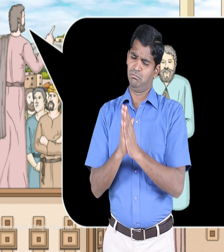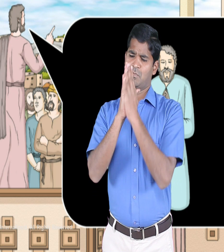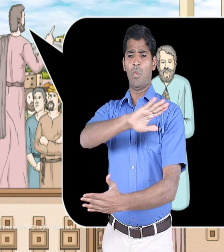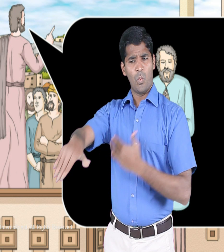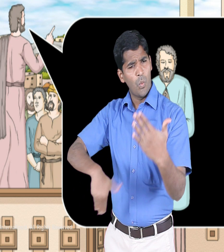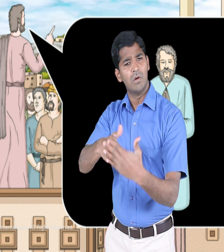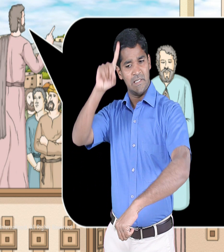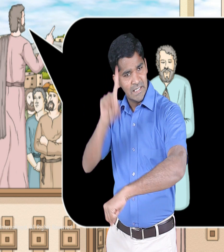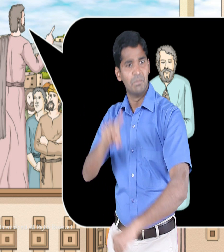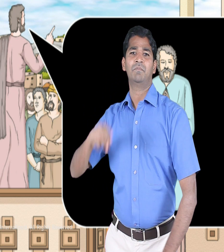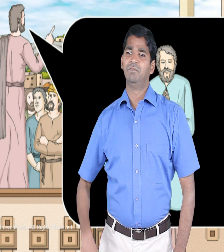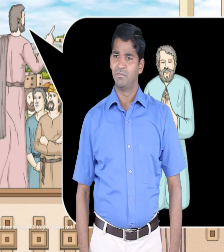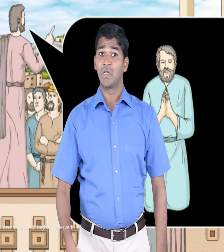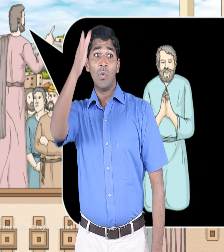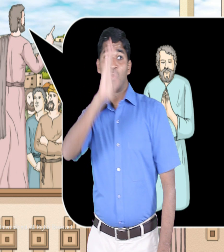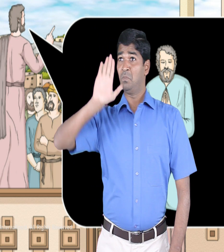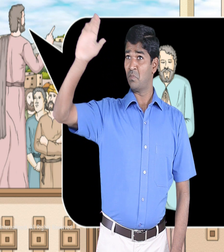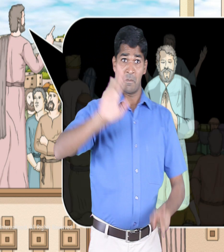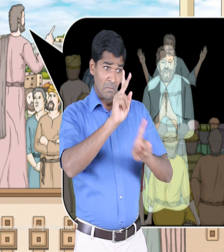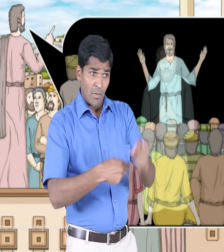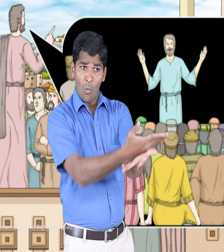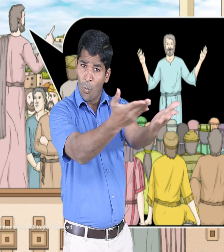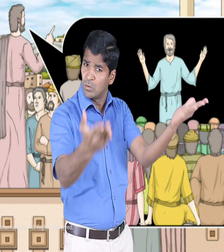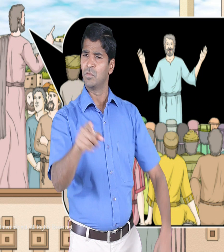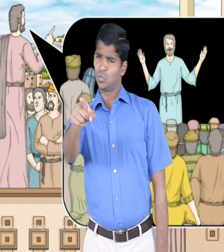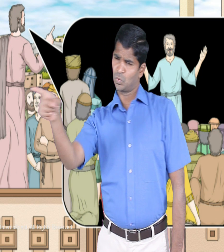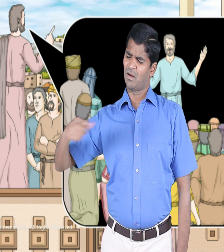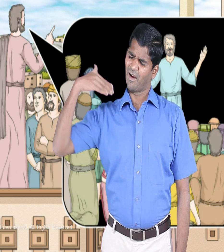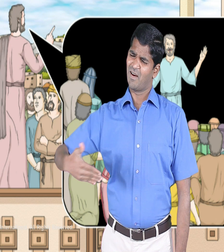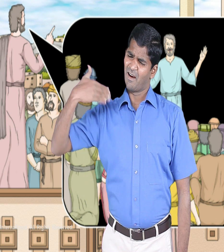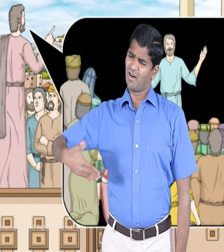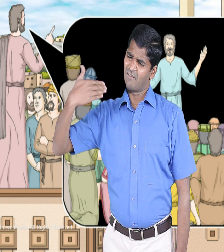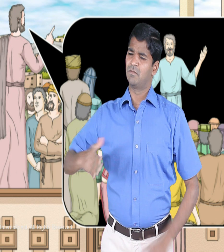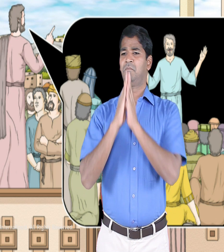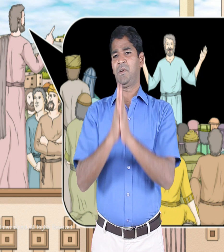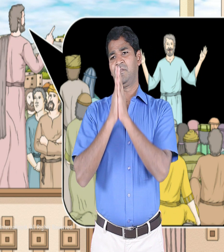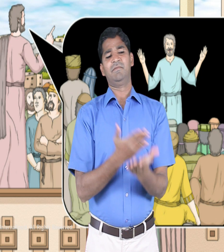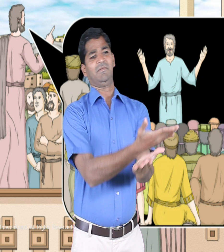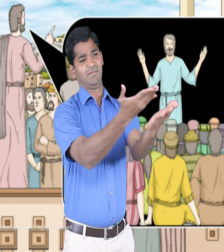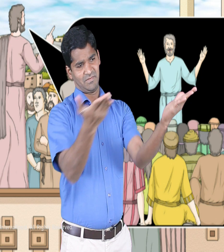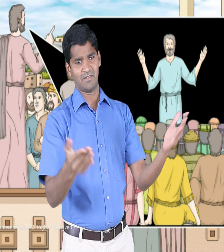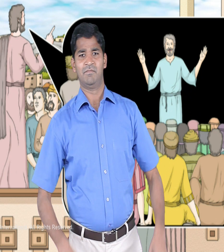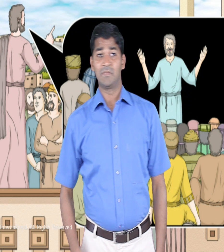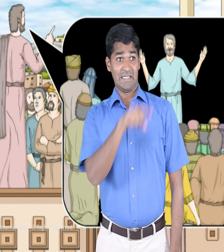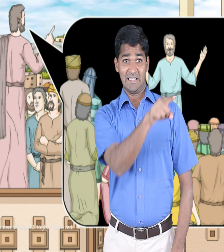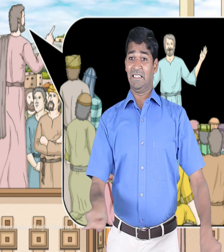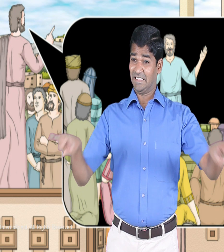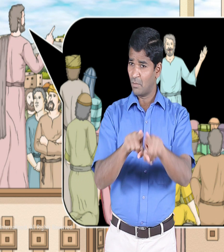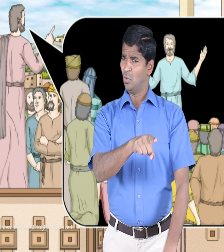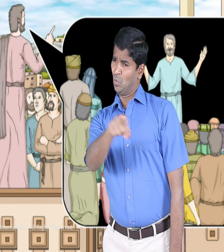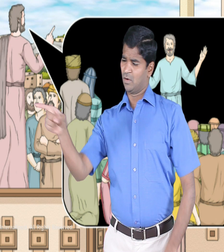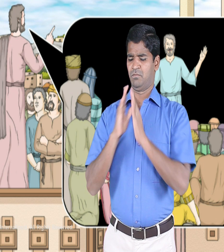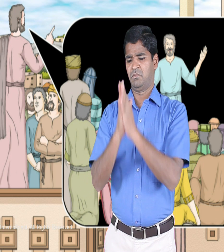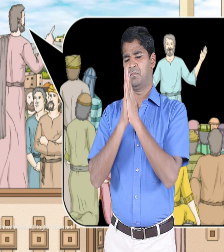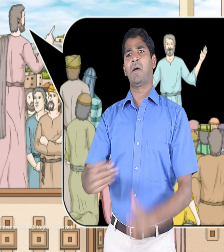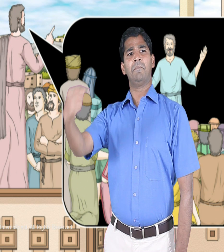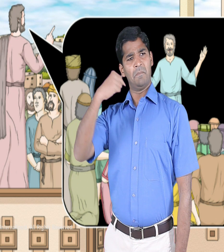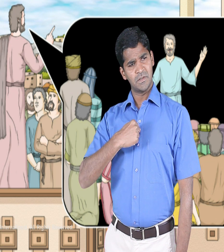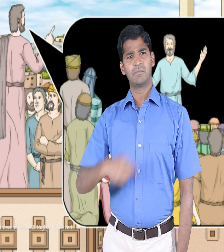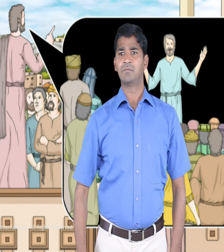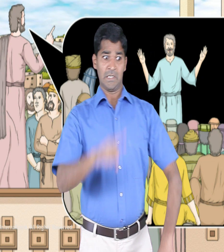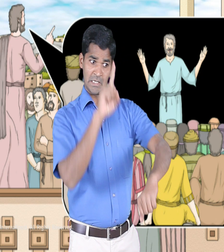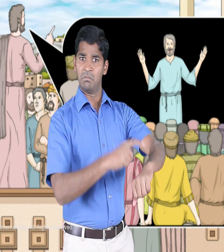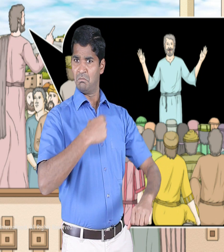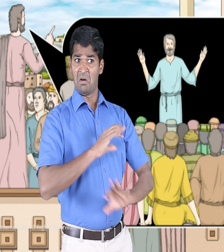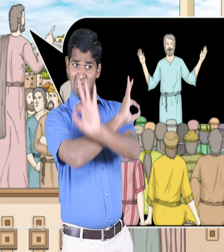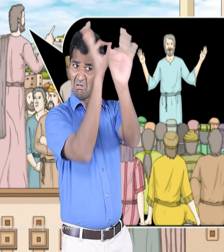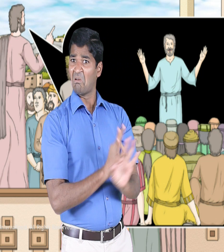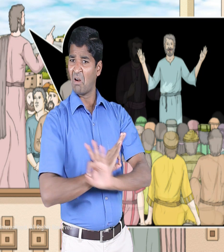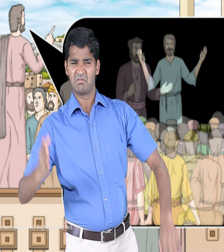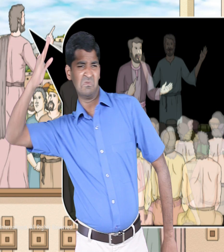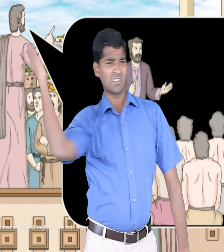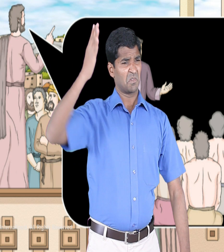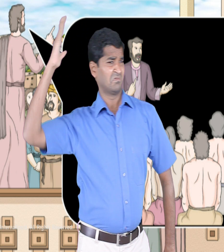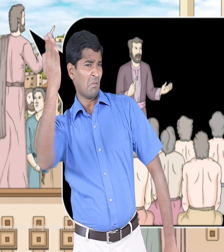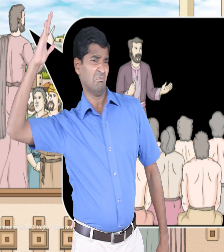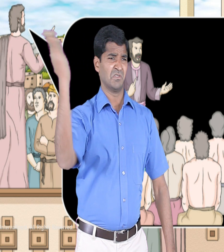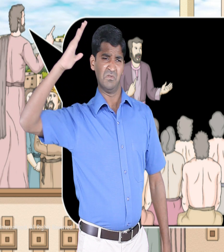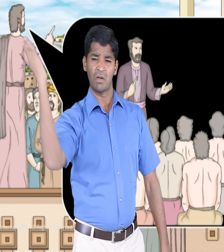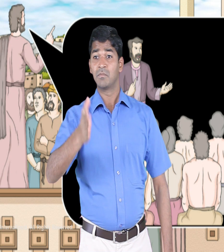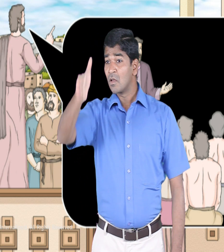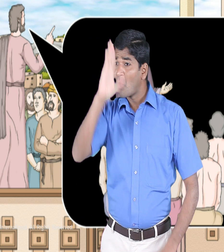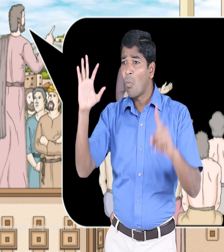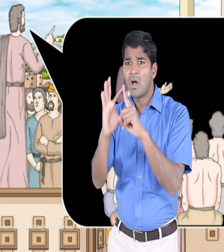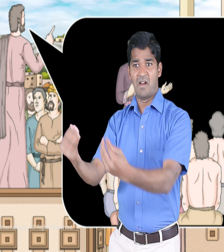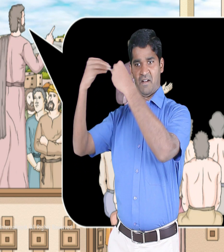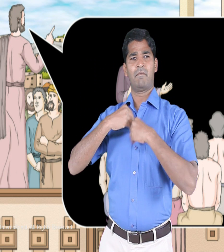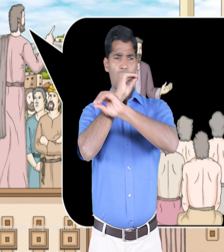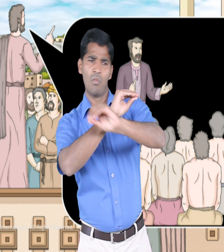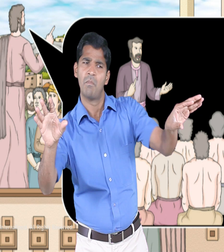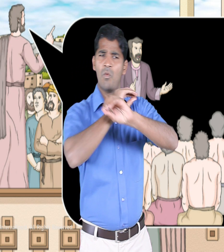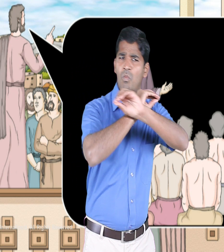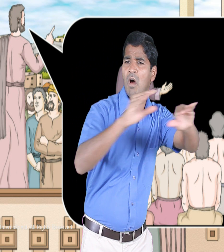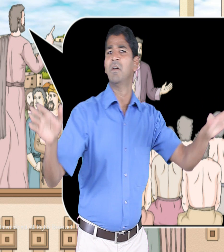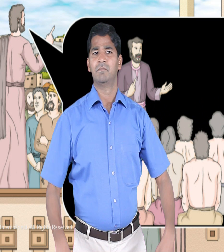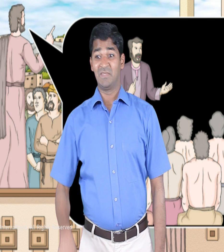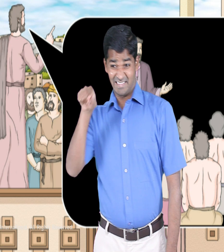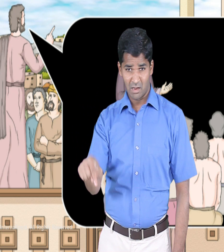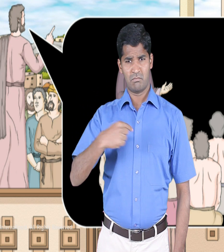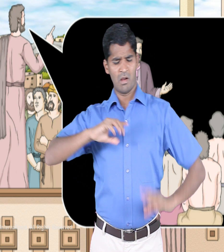To this end, stay alert with all perseverance in your prayers for all the saints.